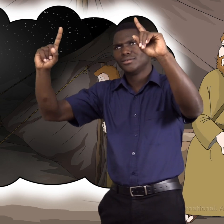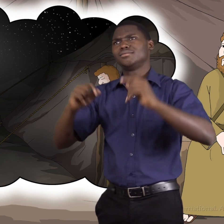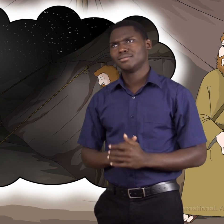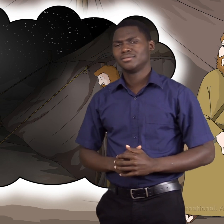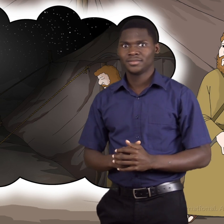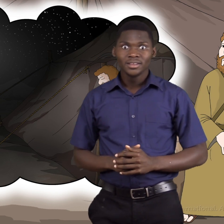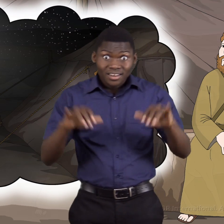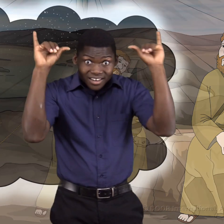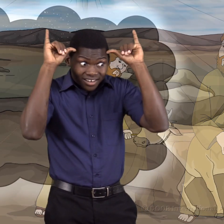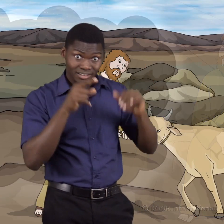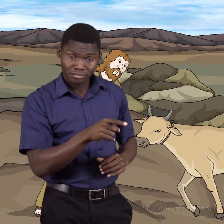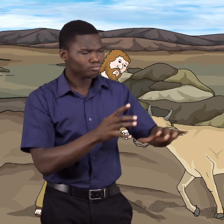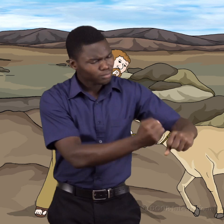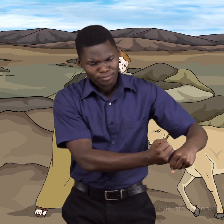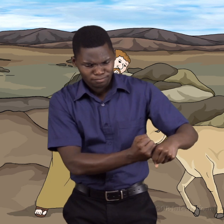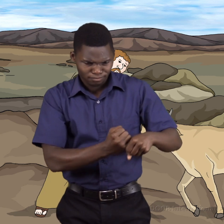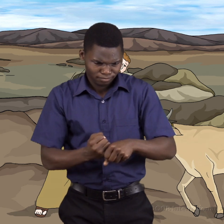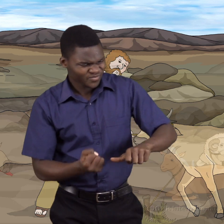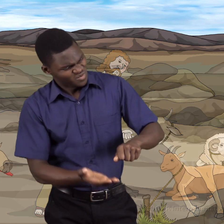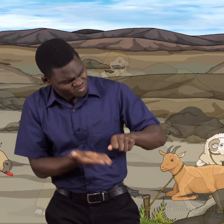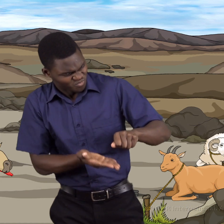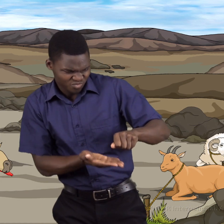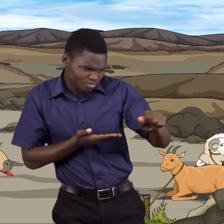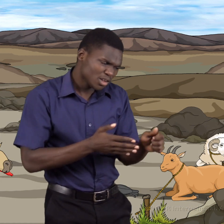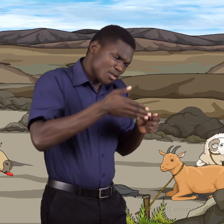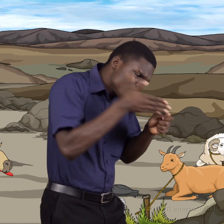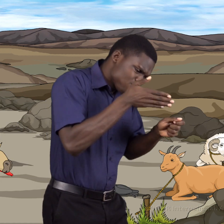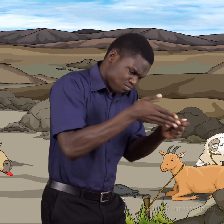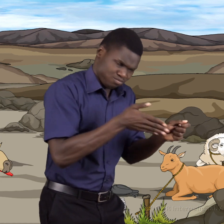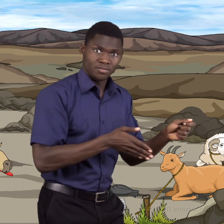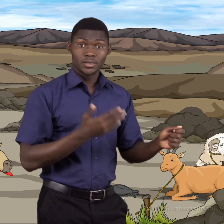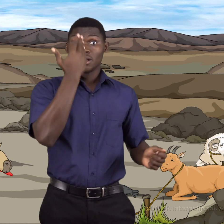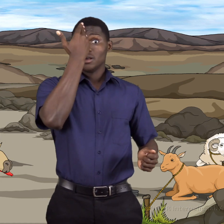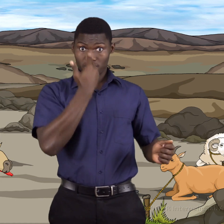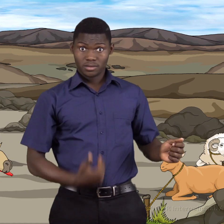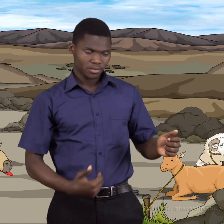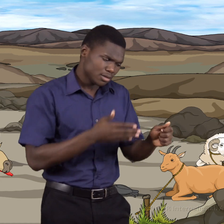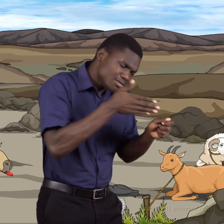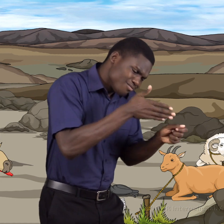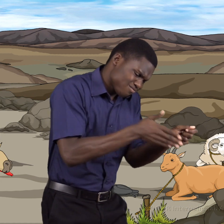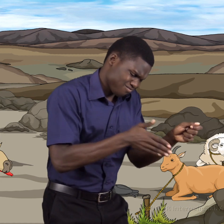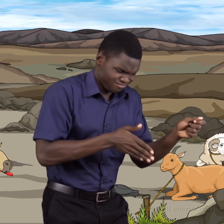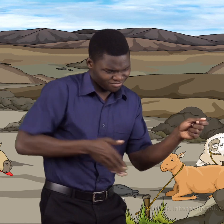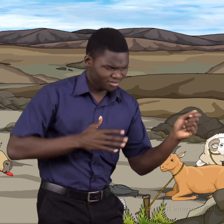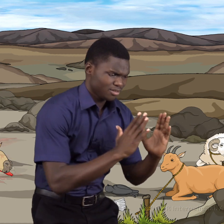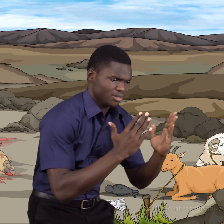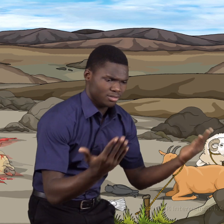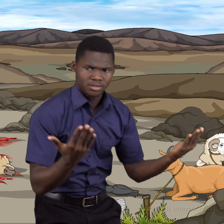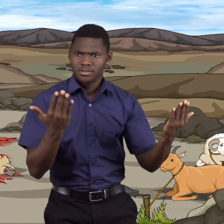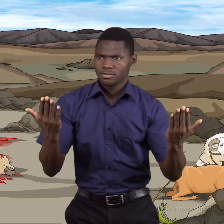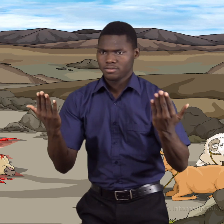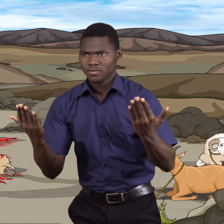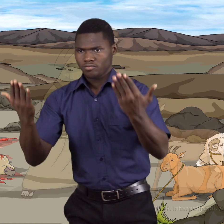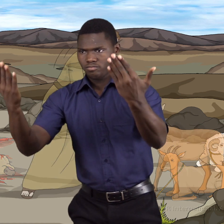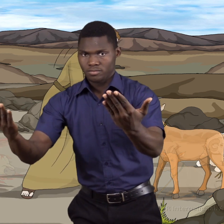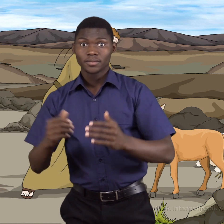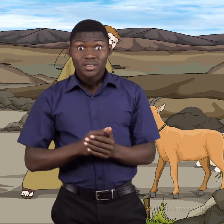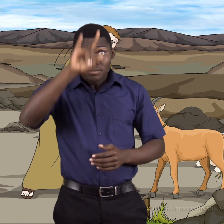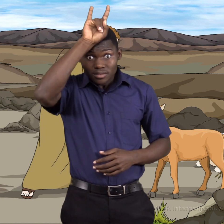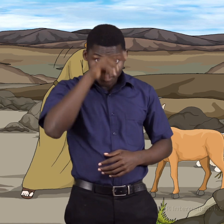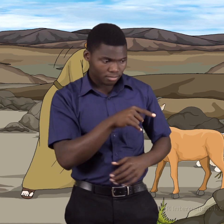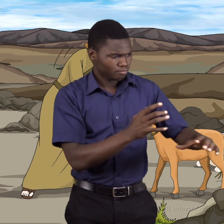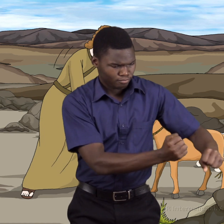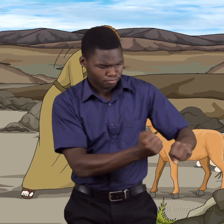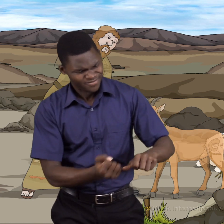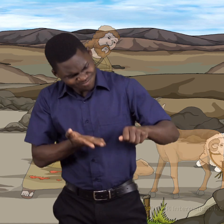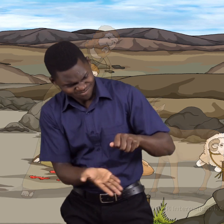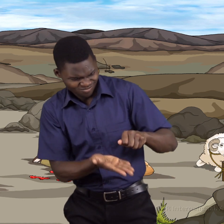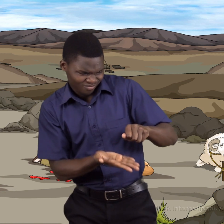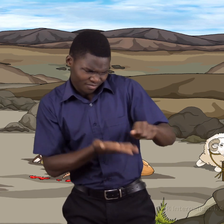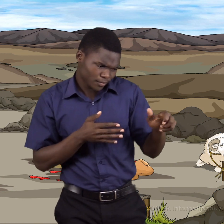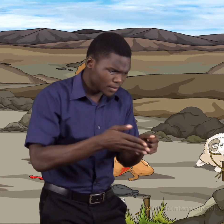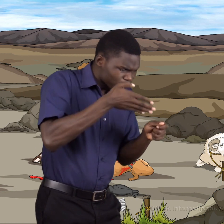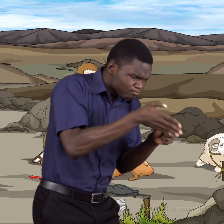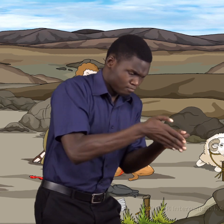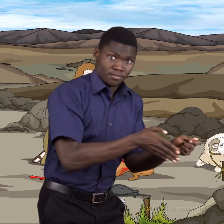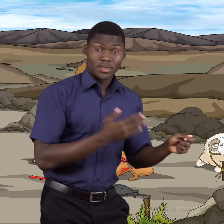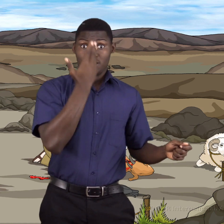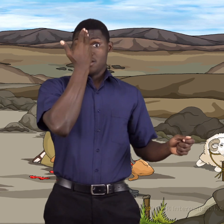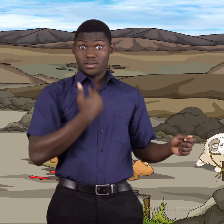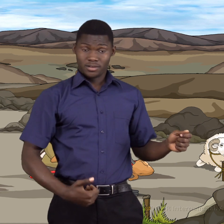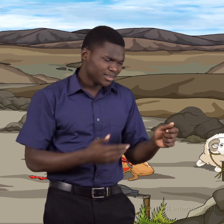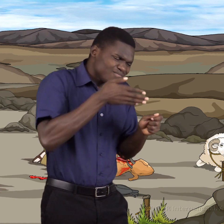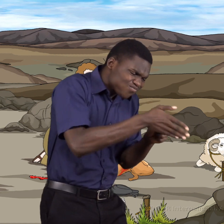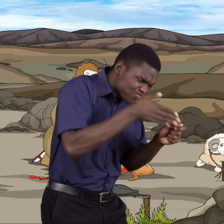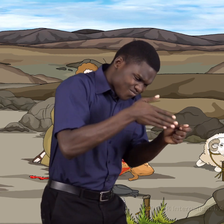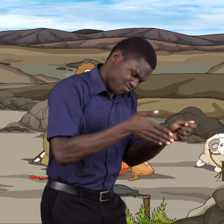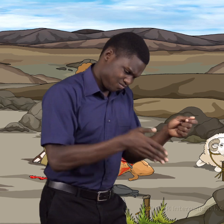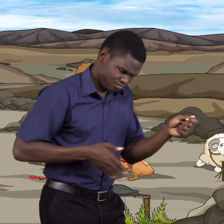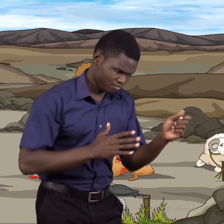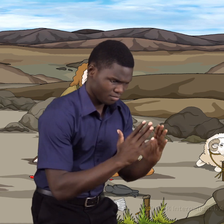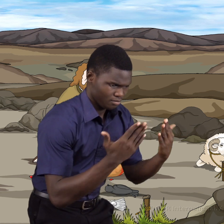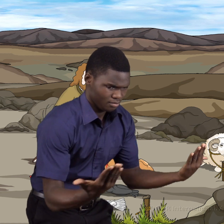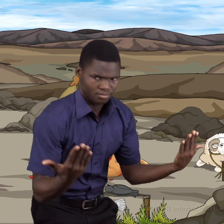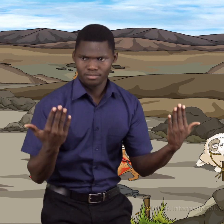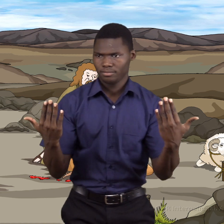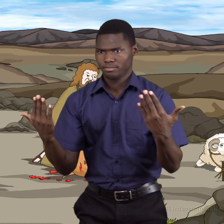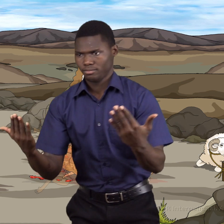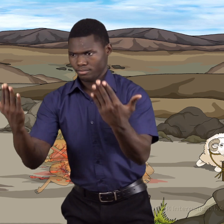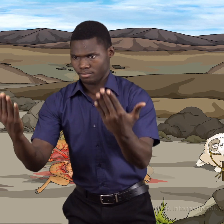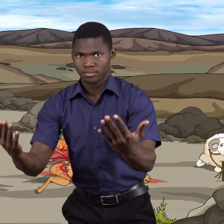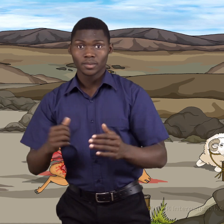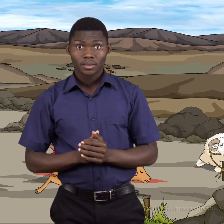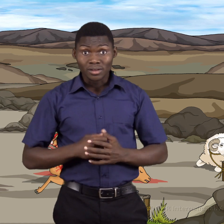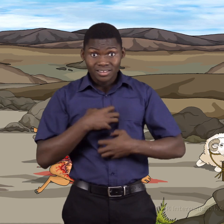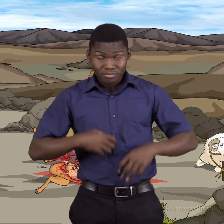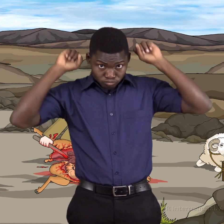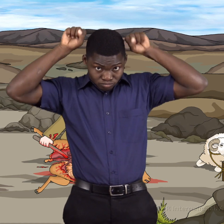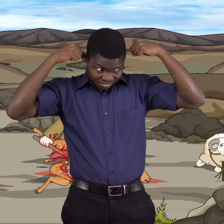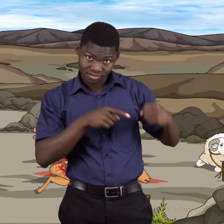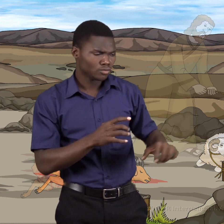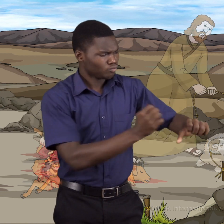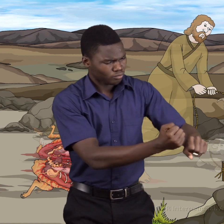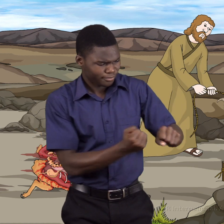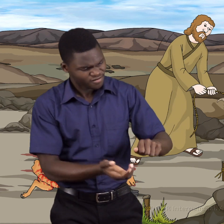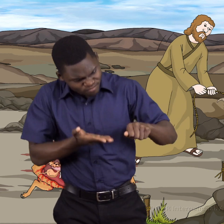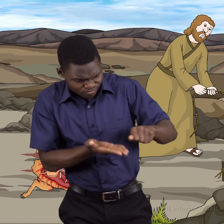So Abram brought all these to Him, split each of them down the middle, and laid the halves opposite each other.